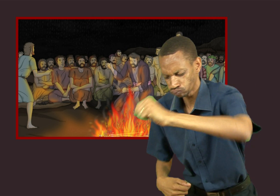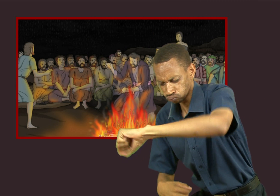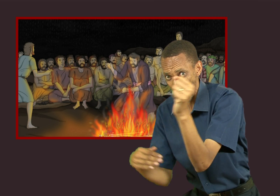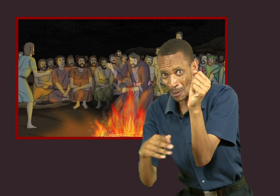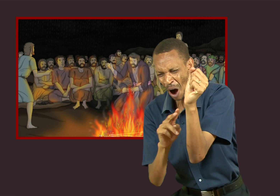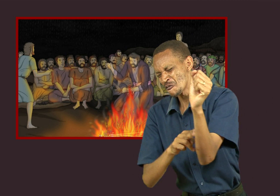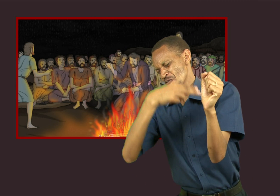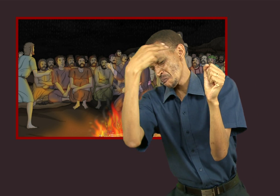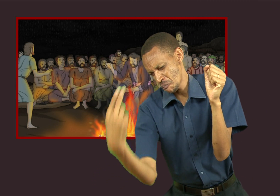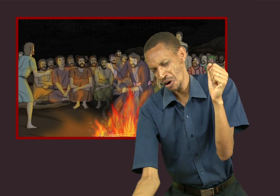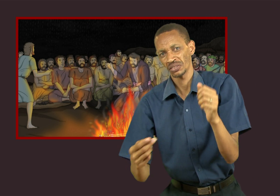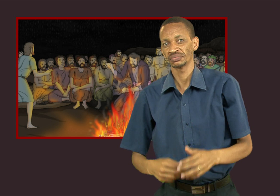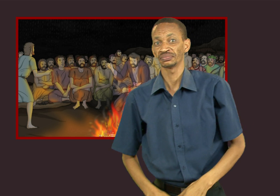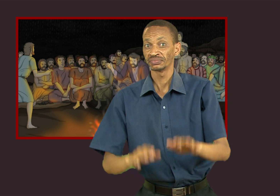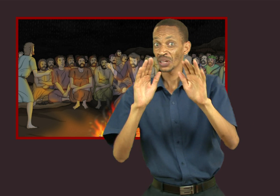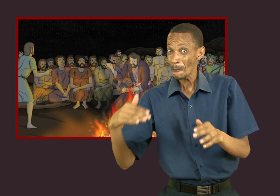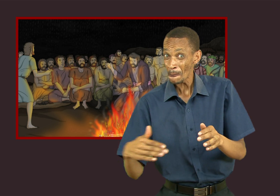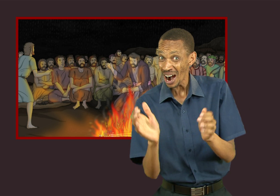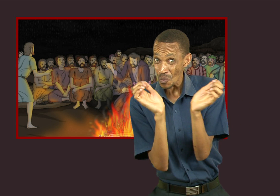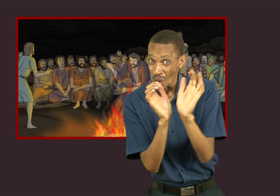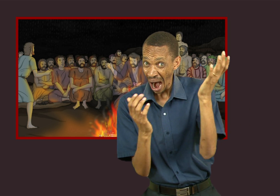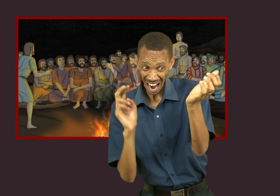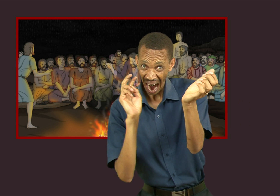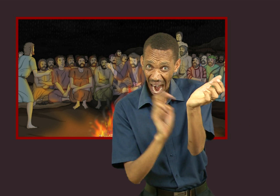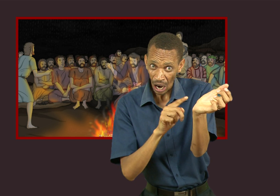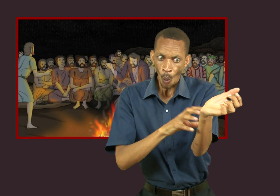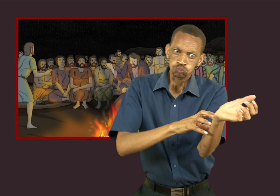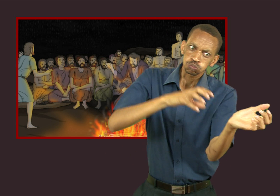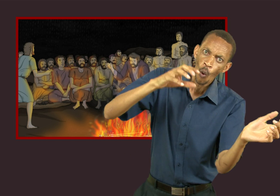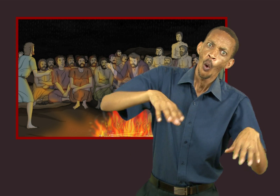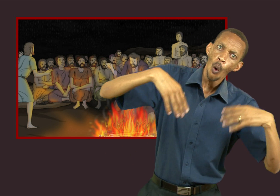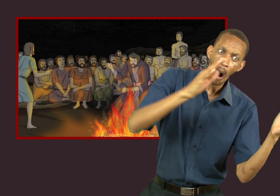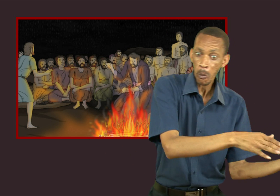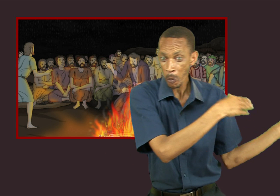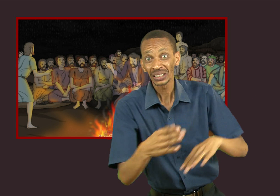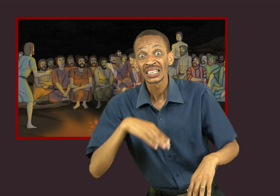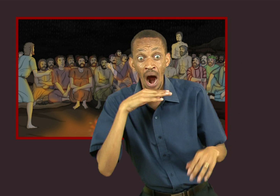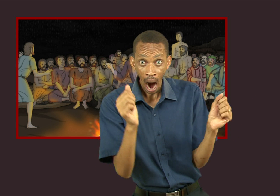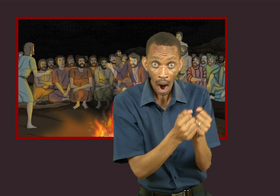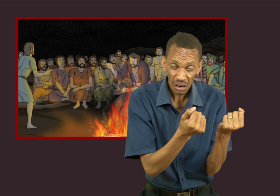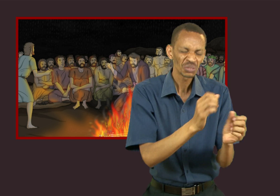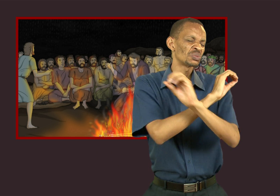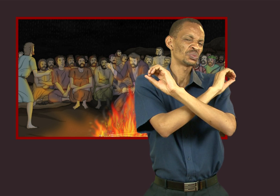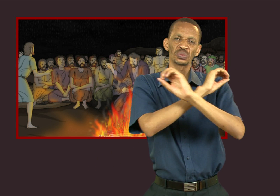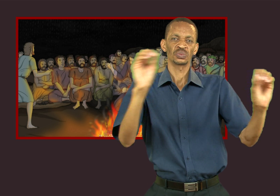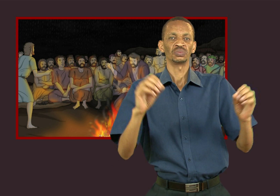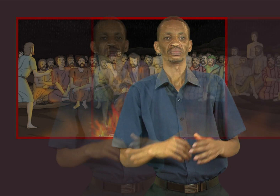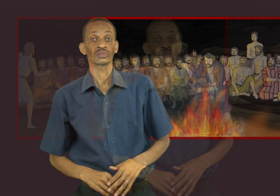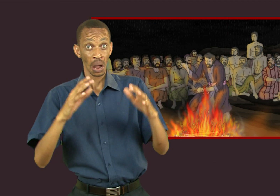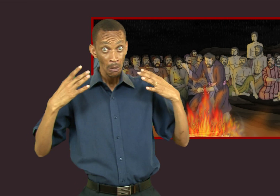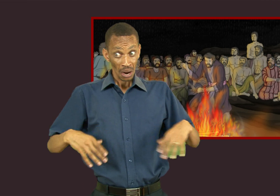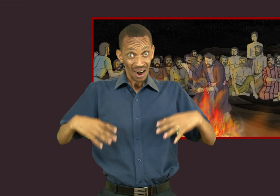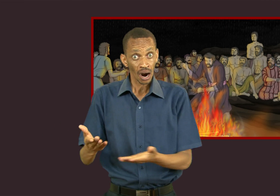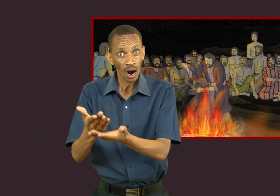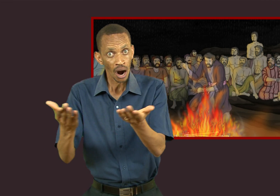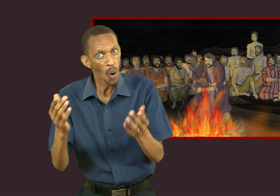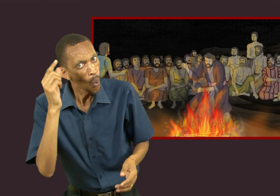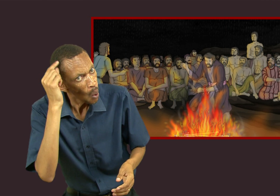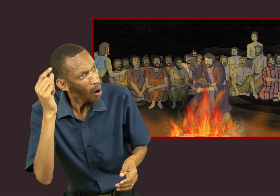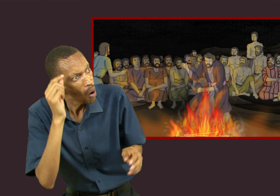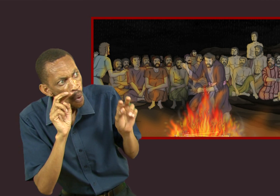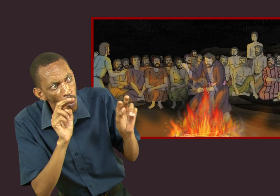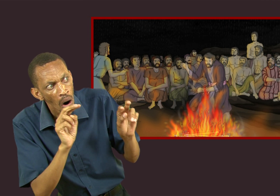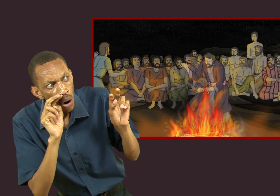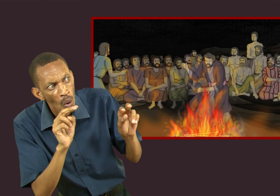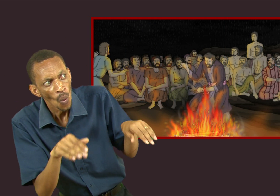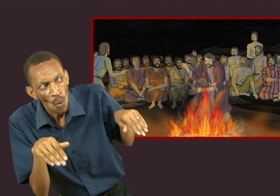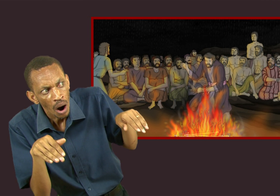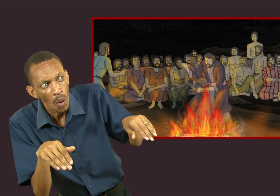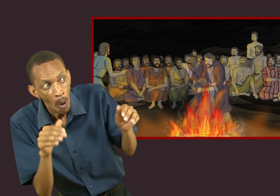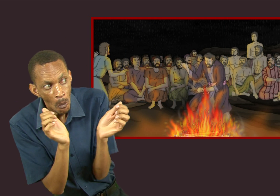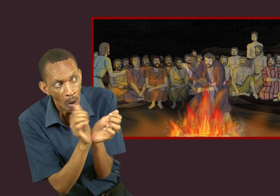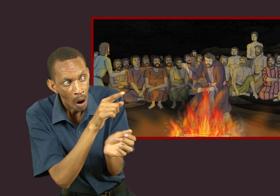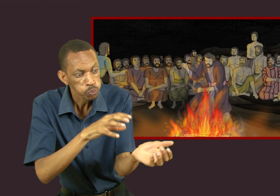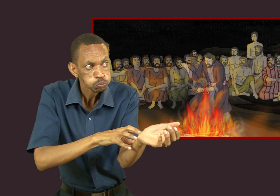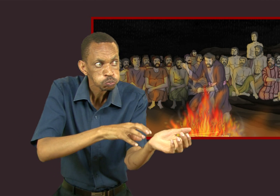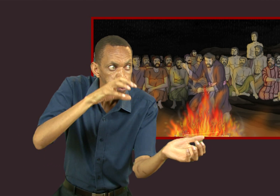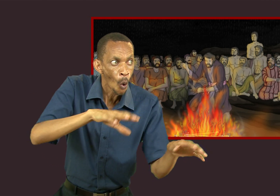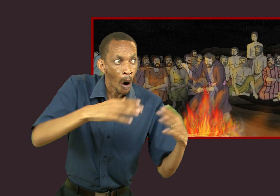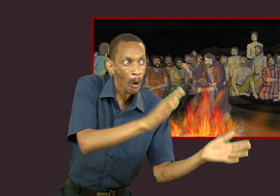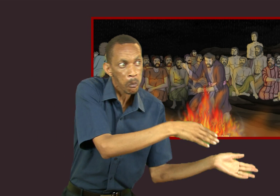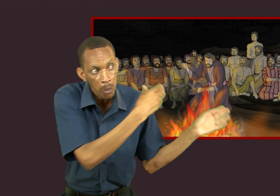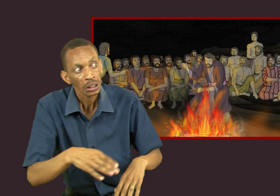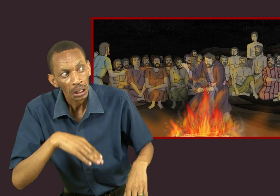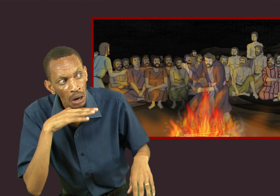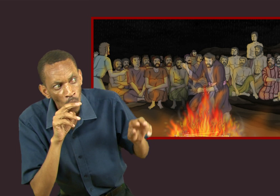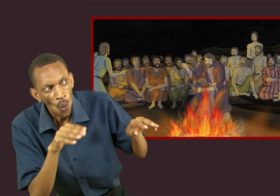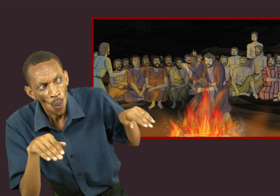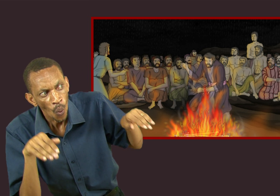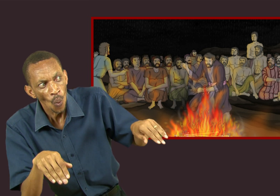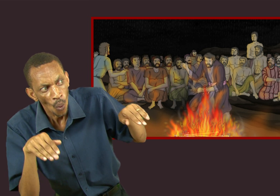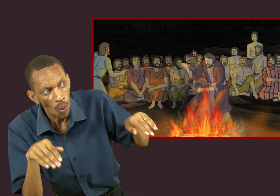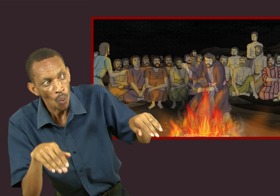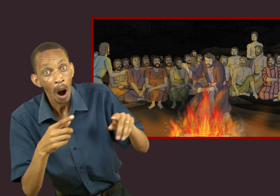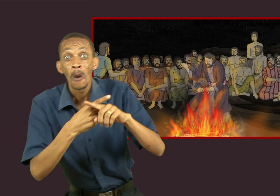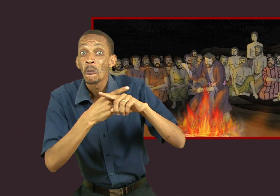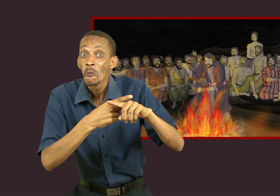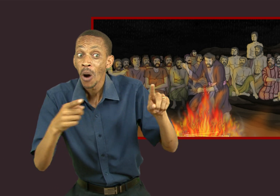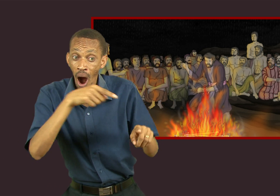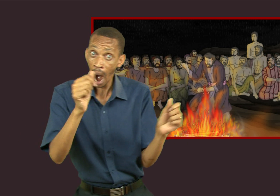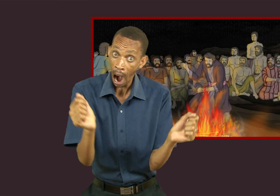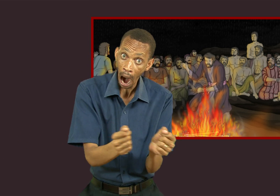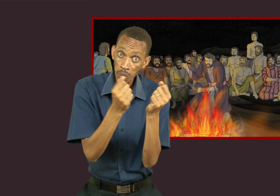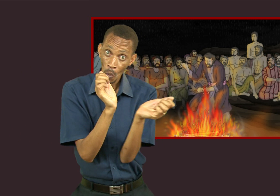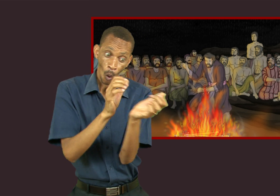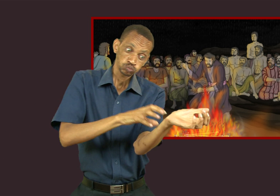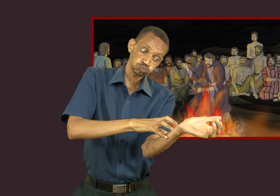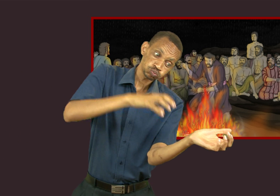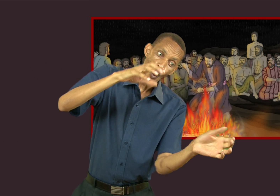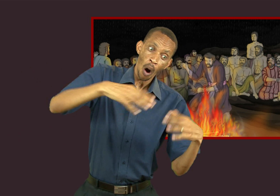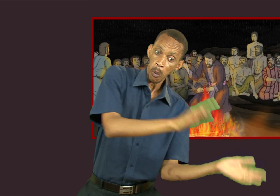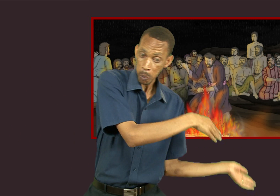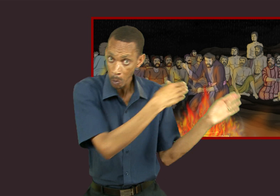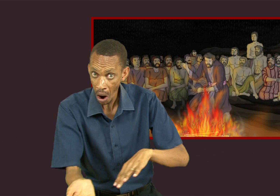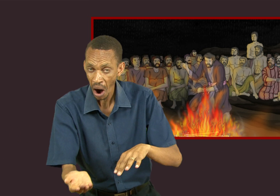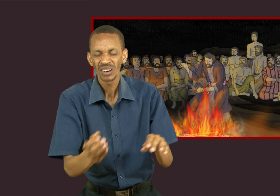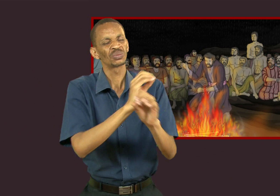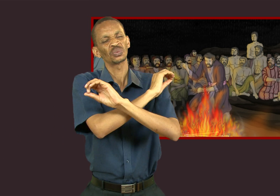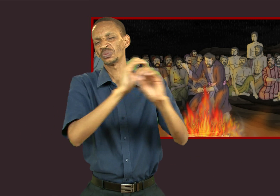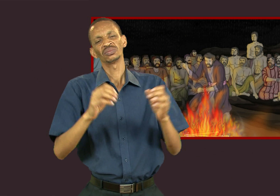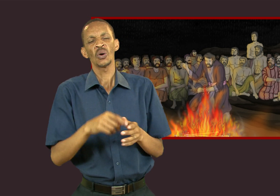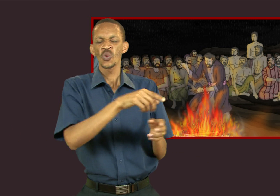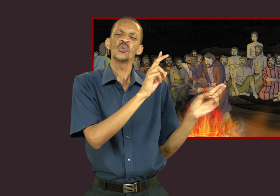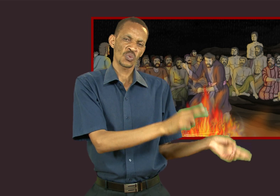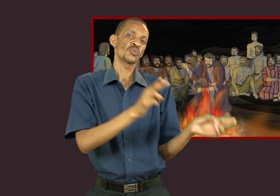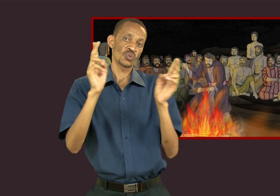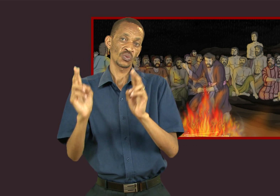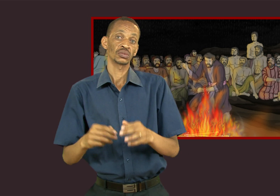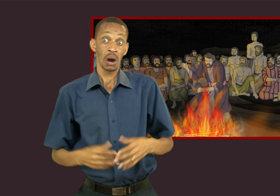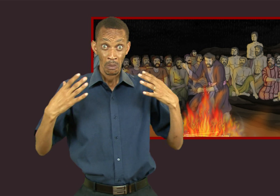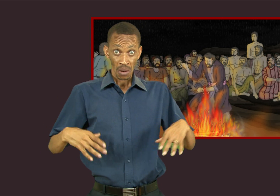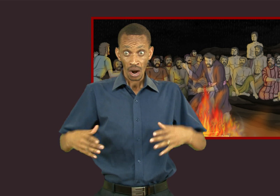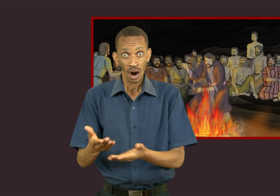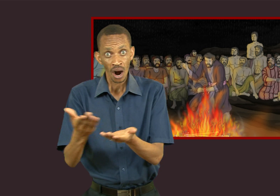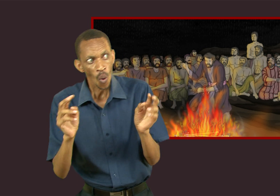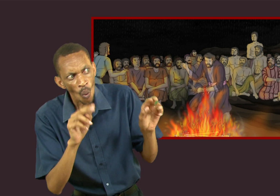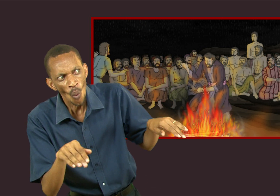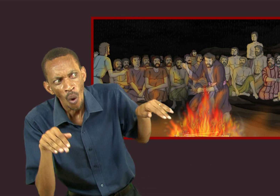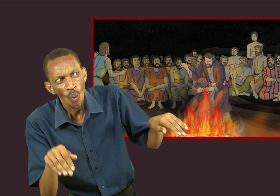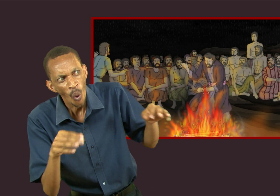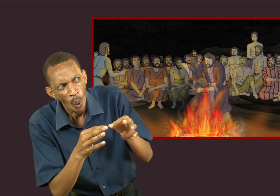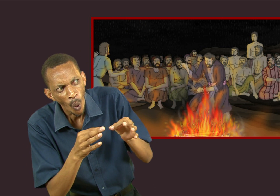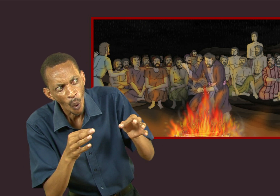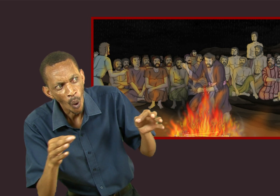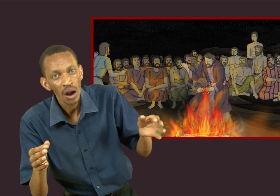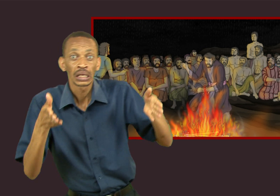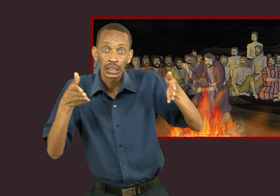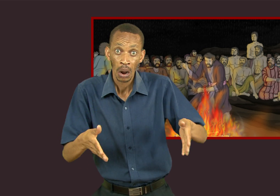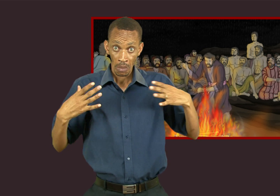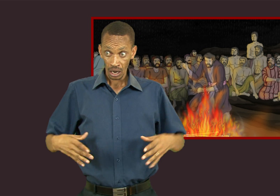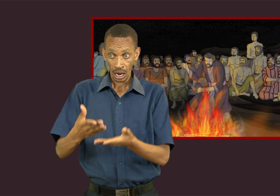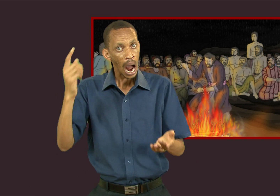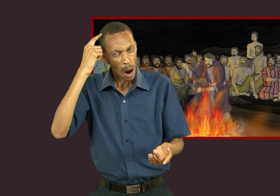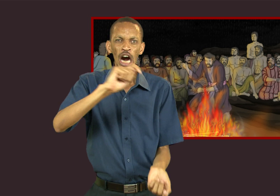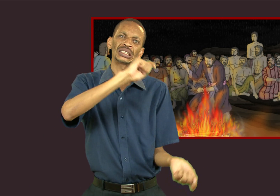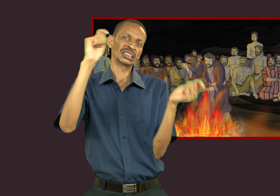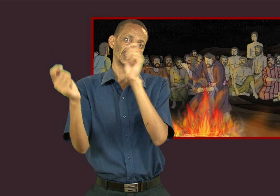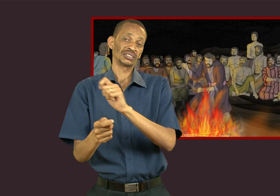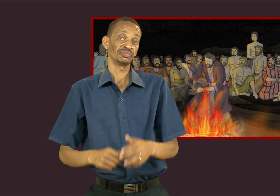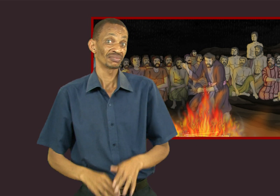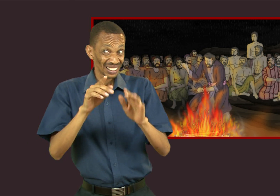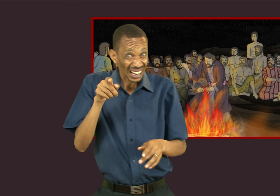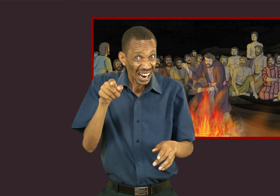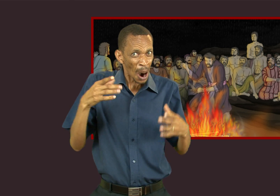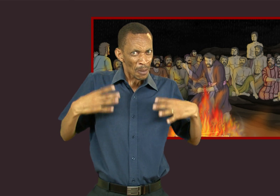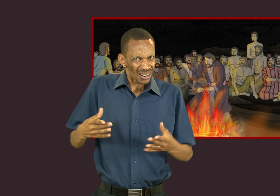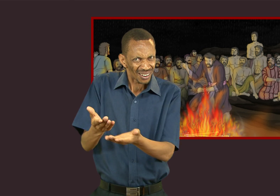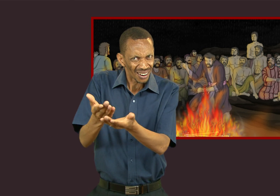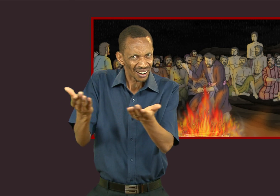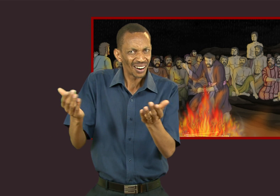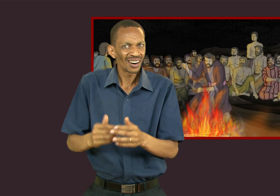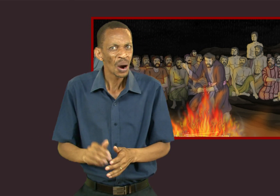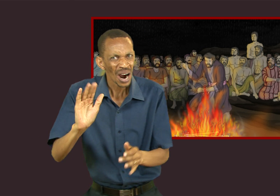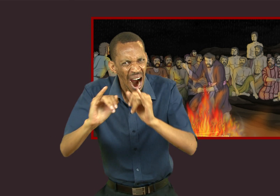But Paul shook the creature off into the fire and suffered no ill effects. The islanders were expecting him to swell up or suddenly drop dead.